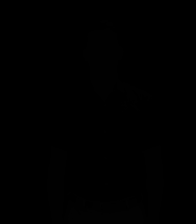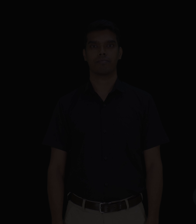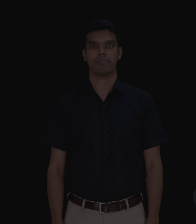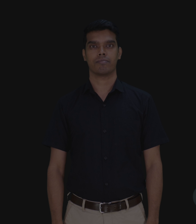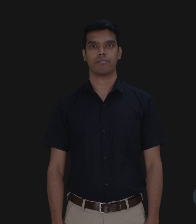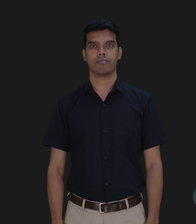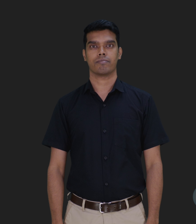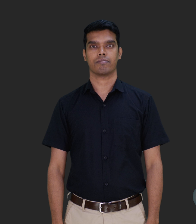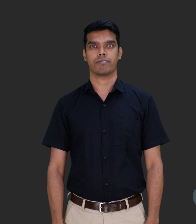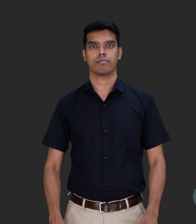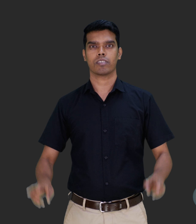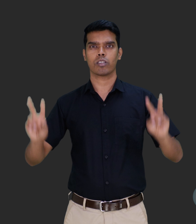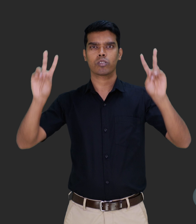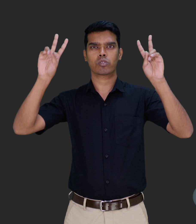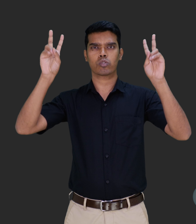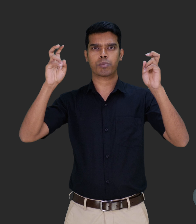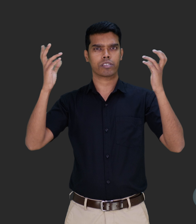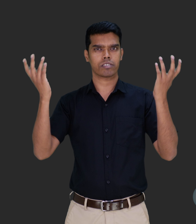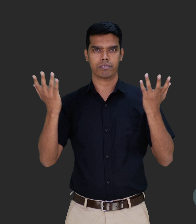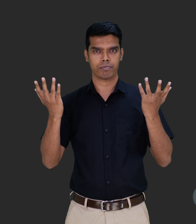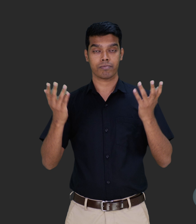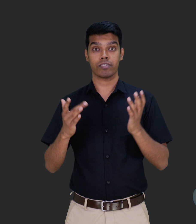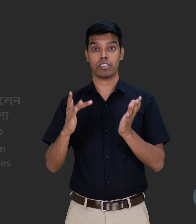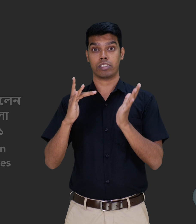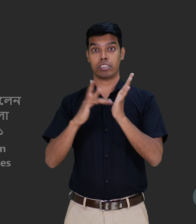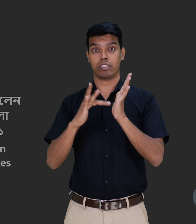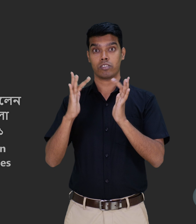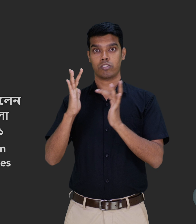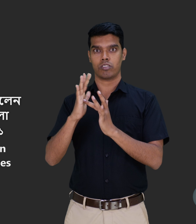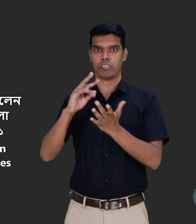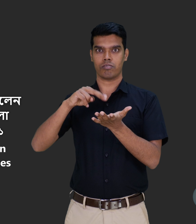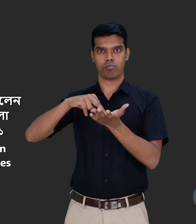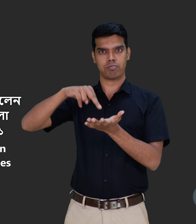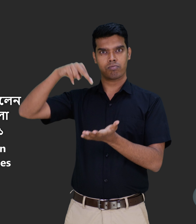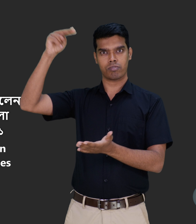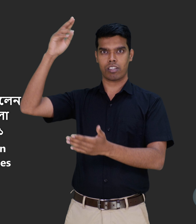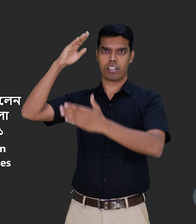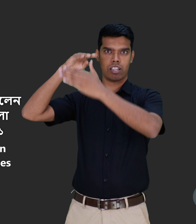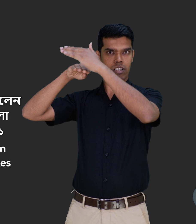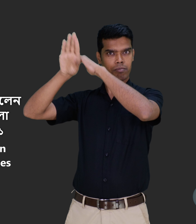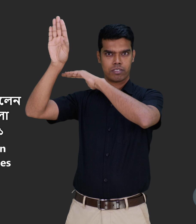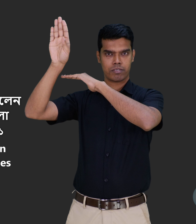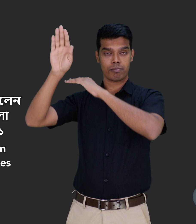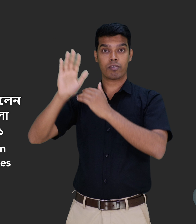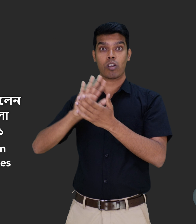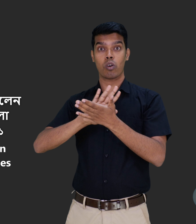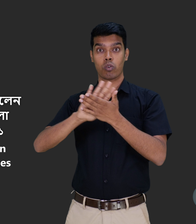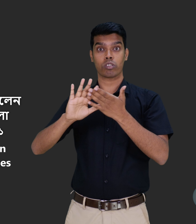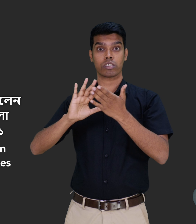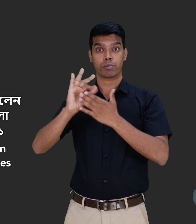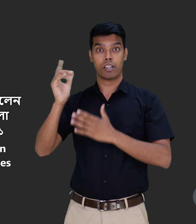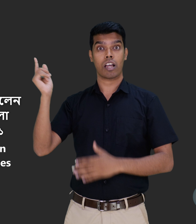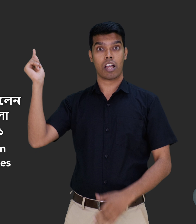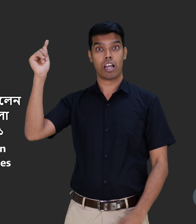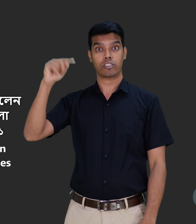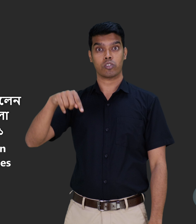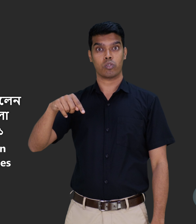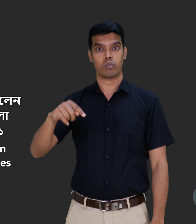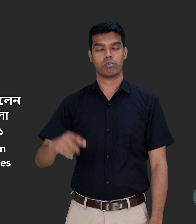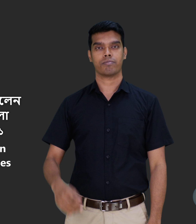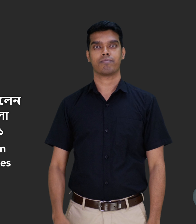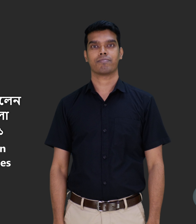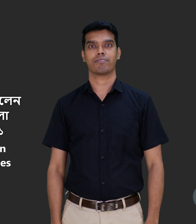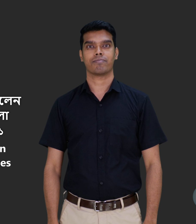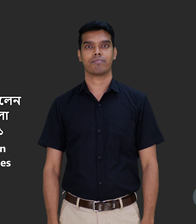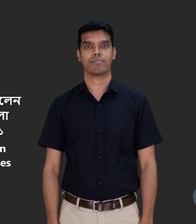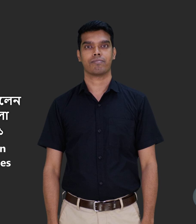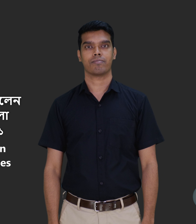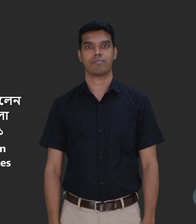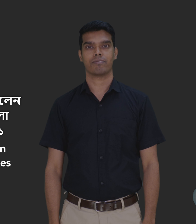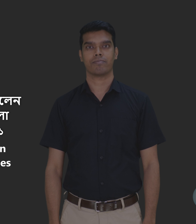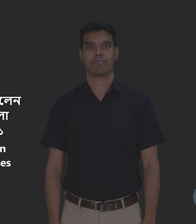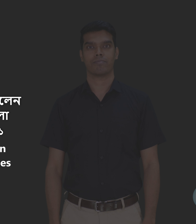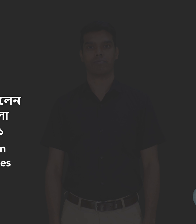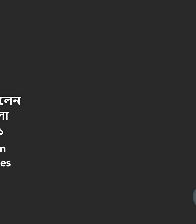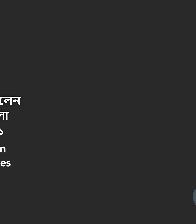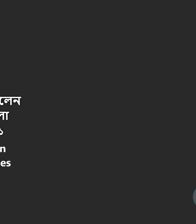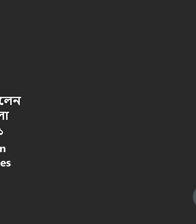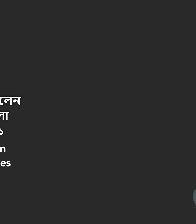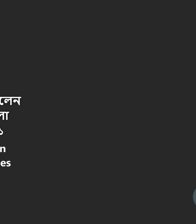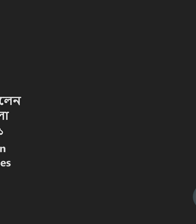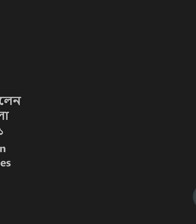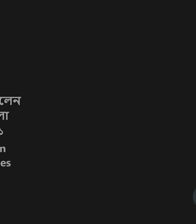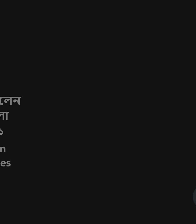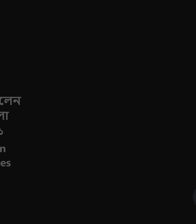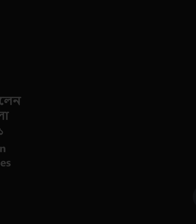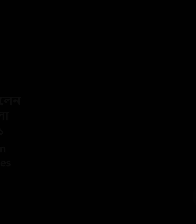Jesus ascends to heaven and the Holy Spirit comes